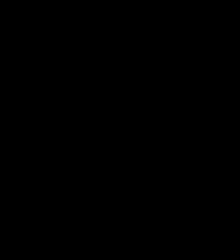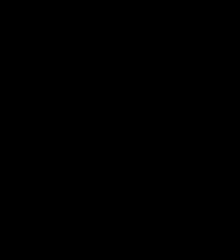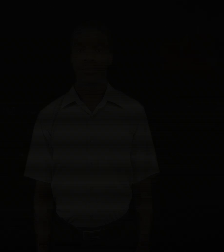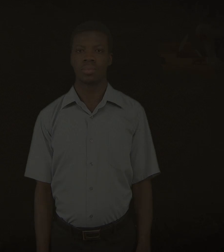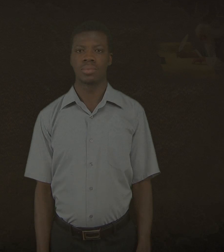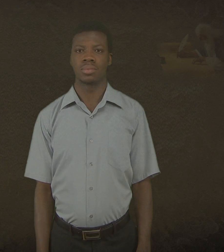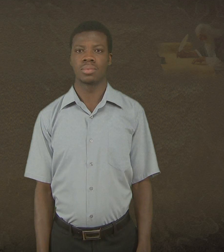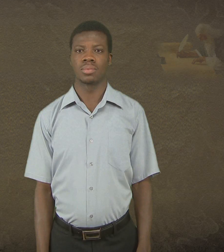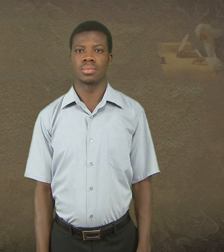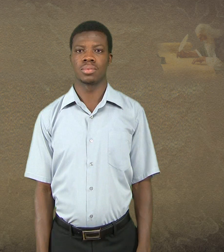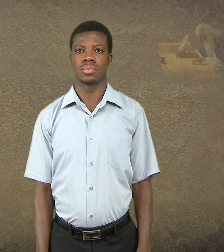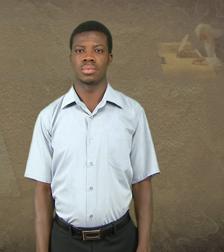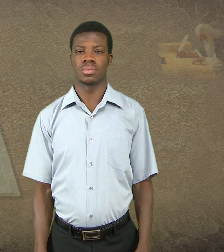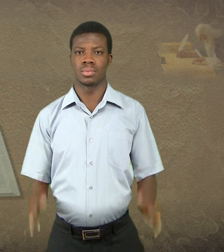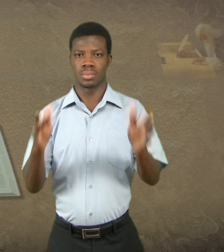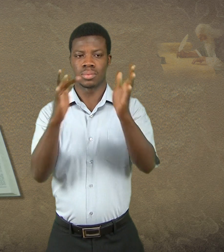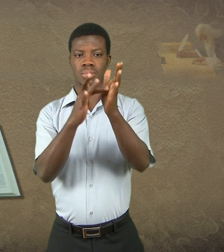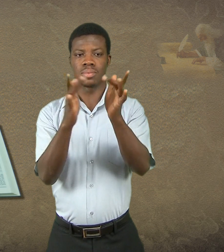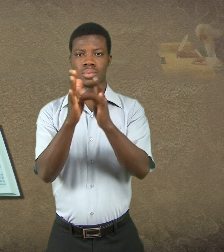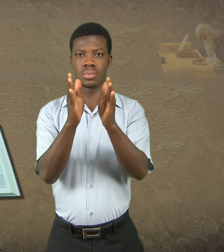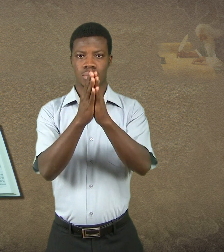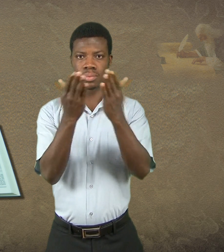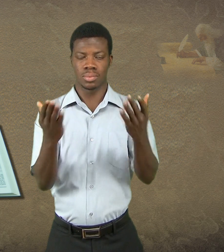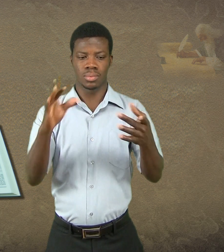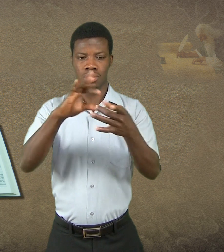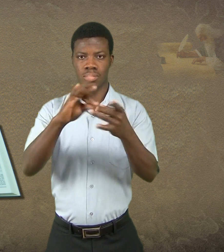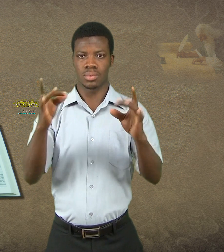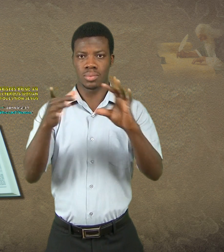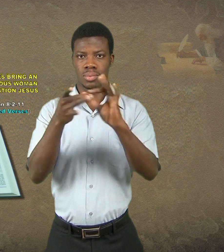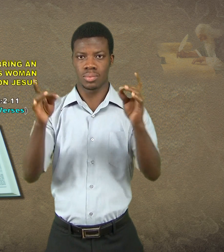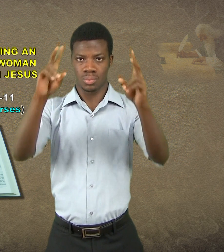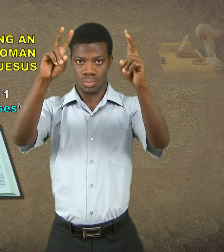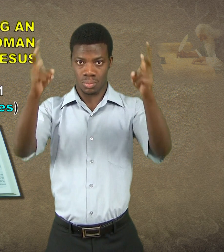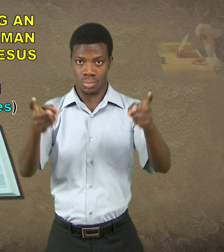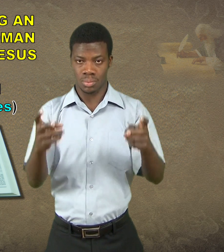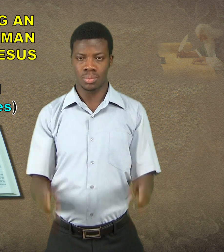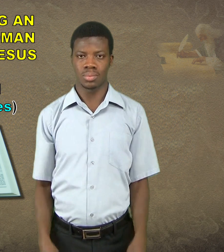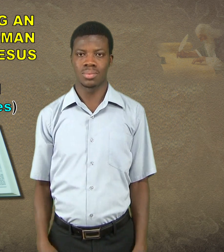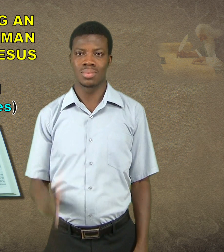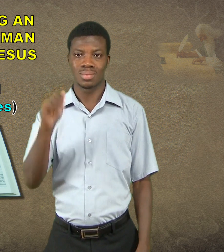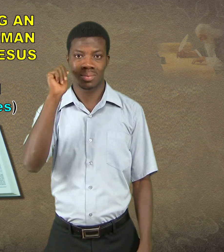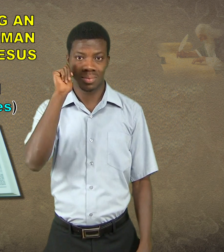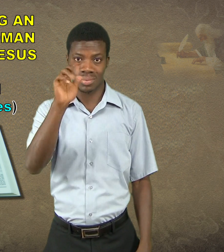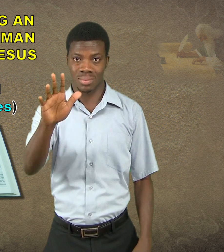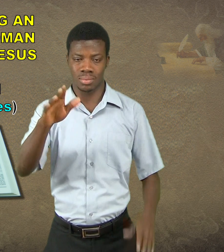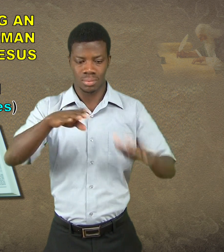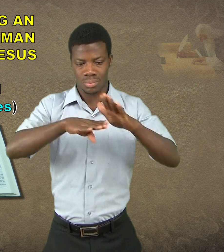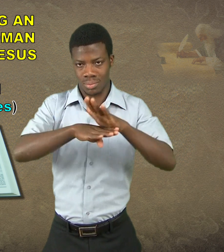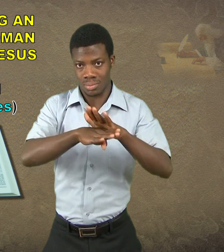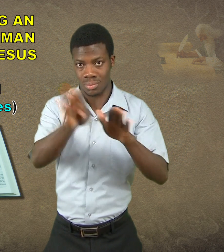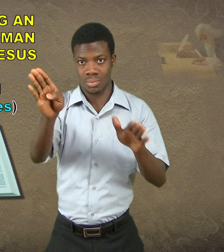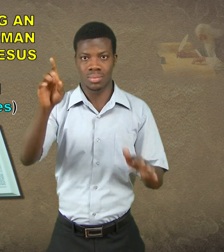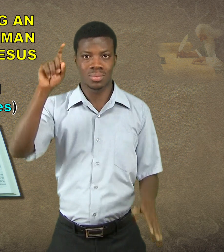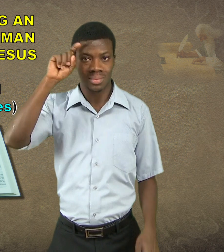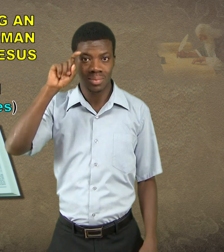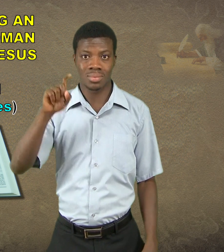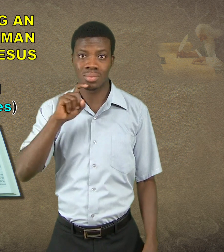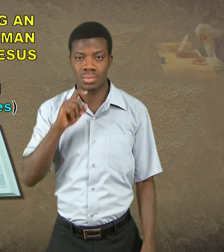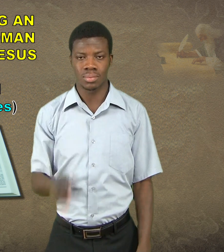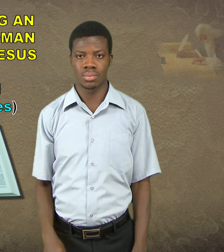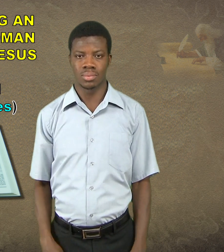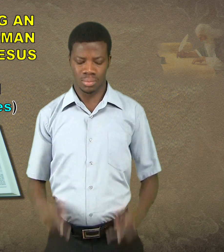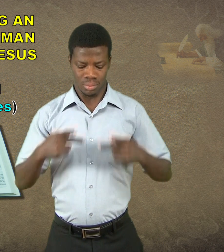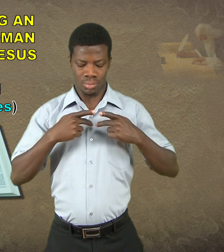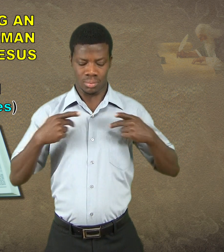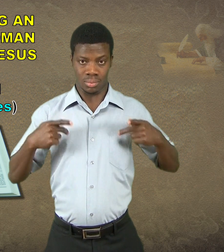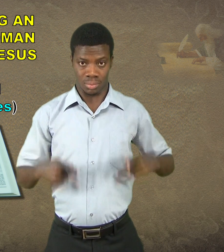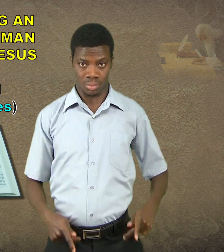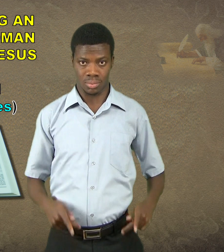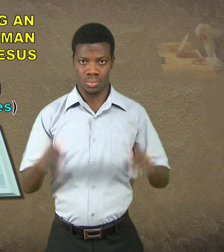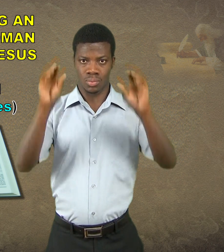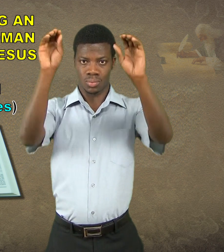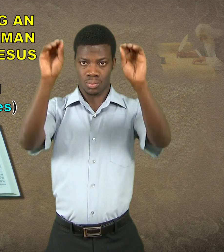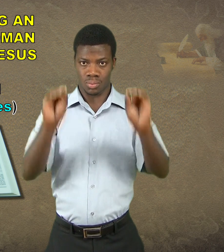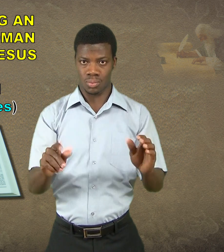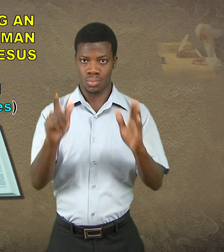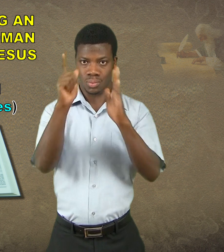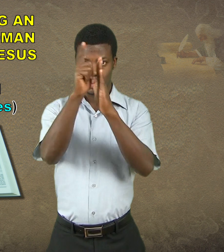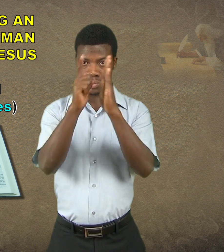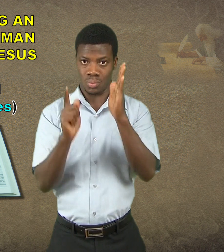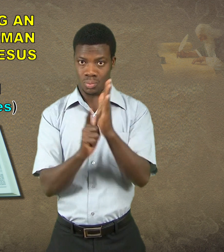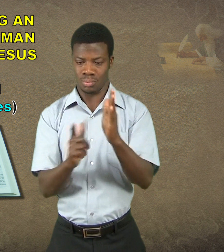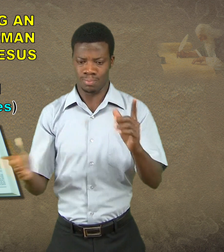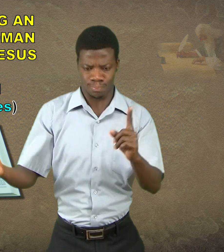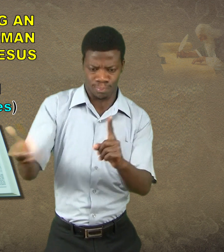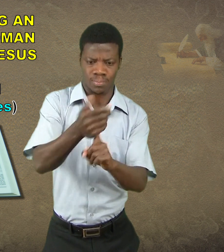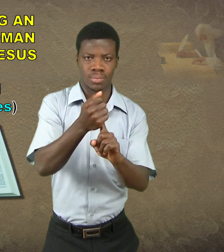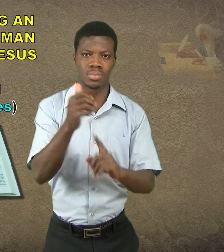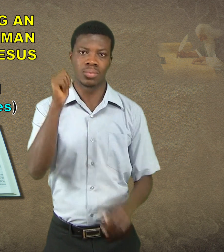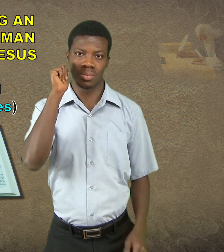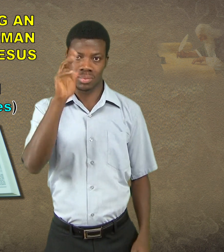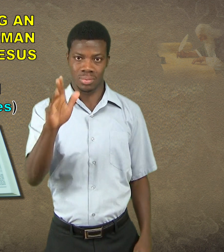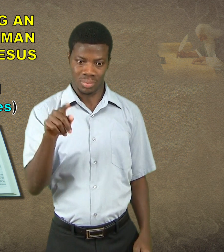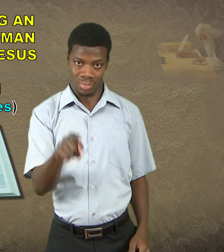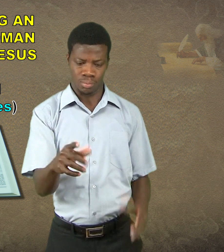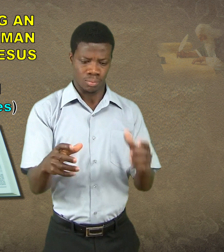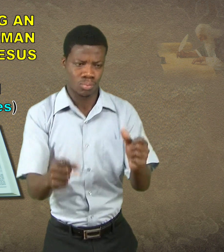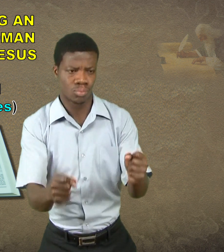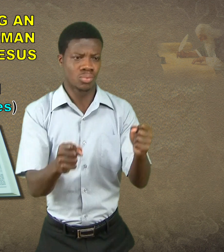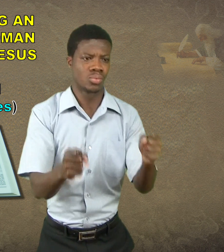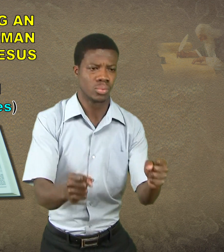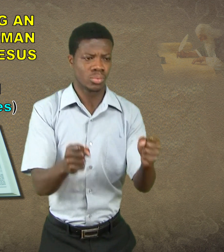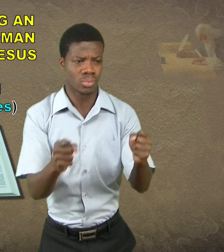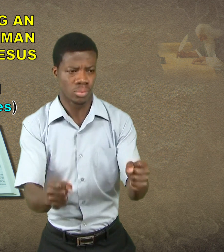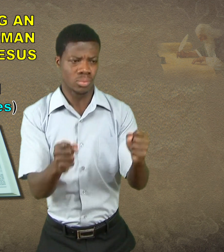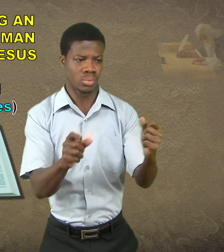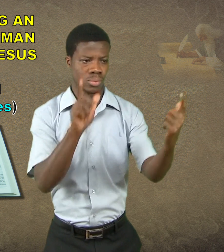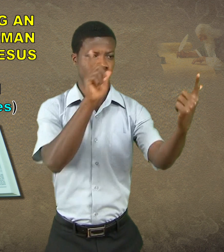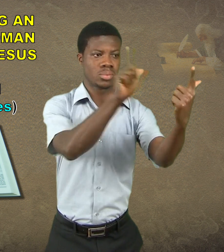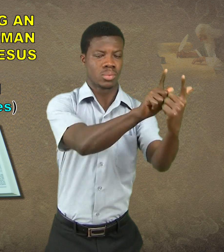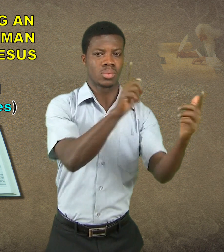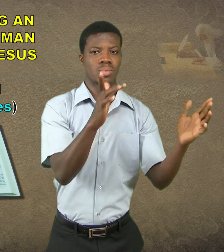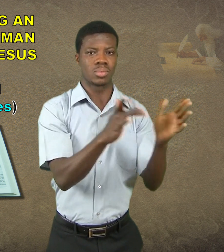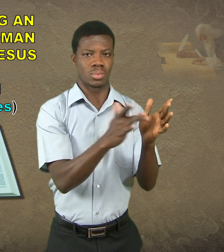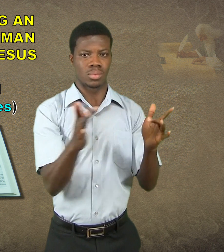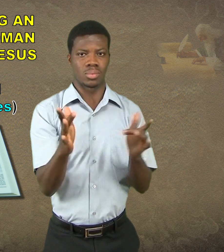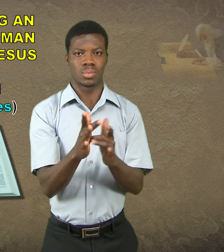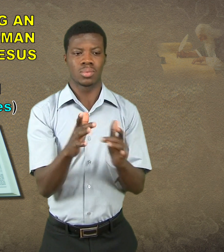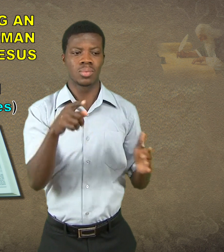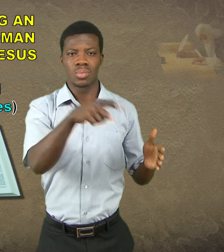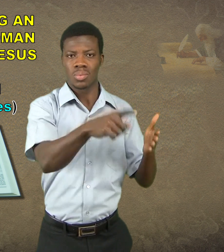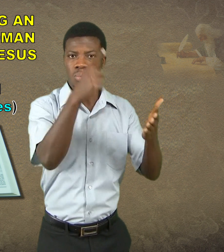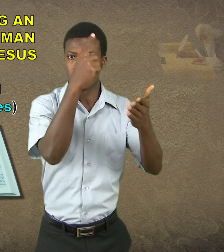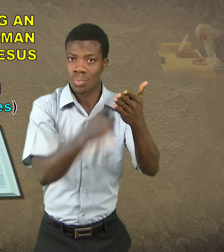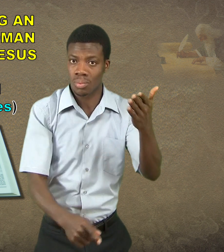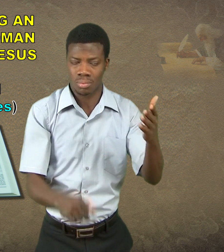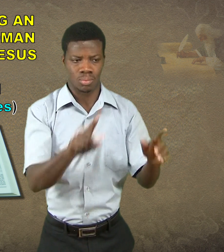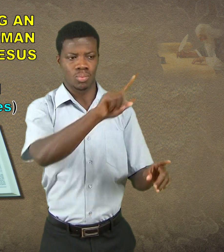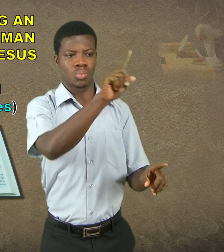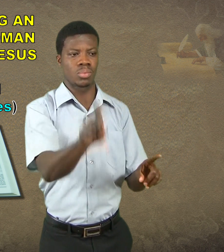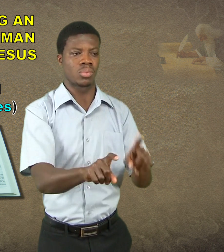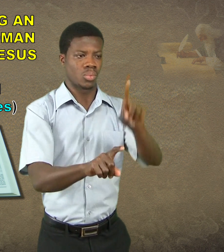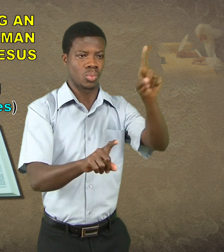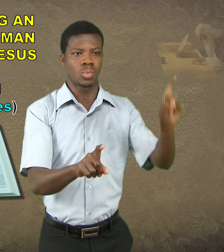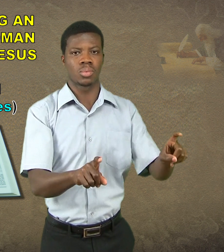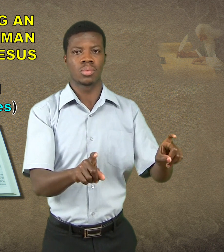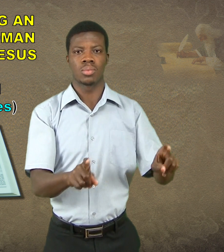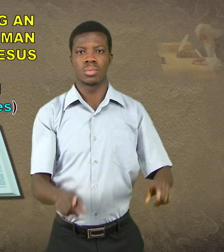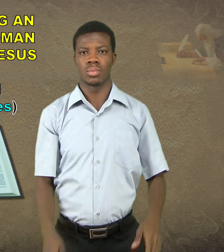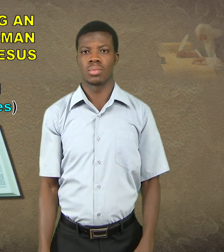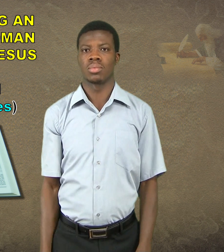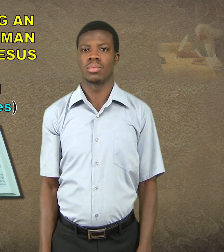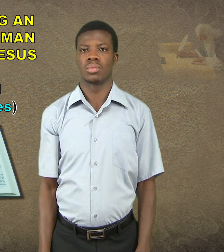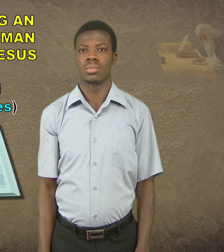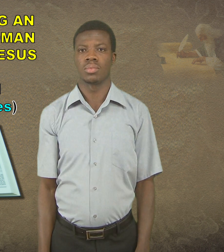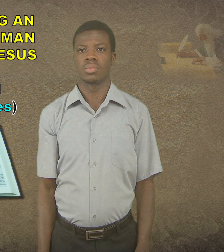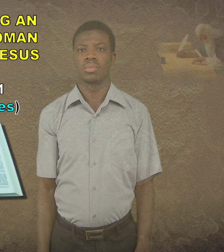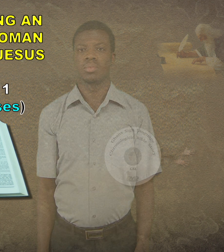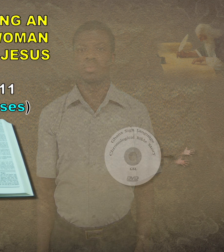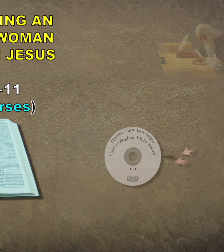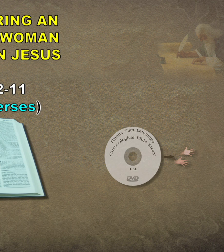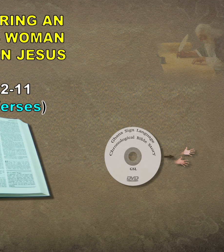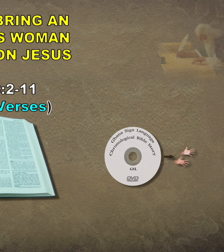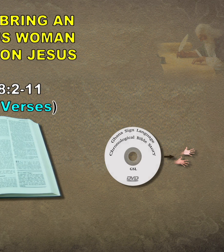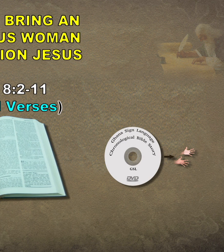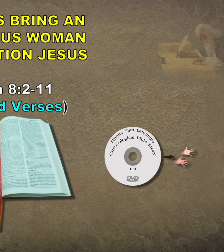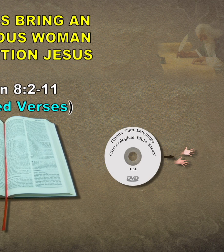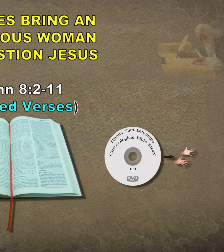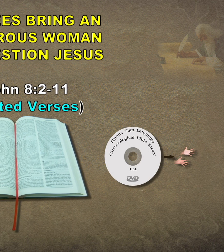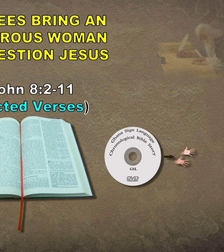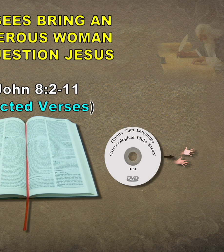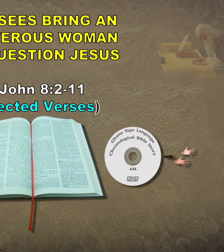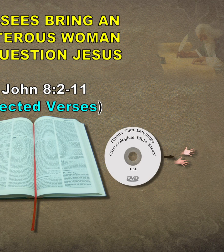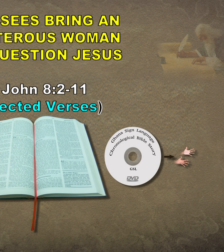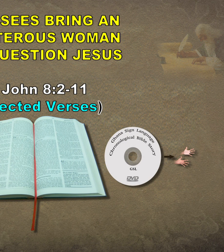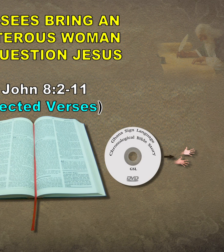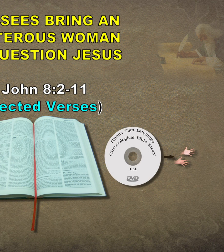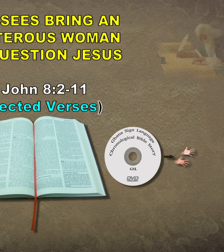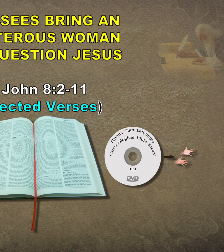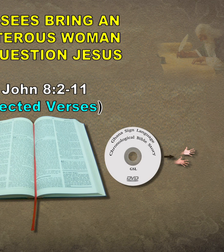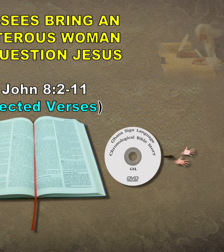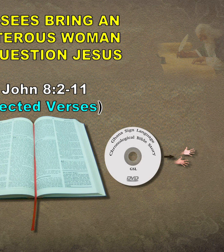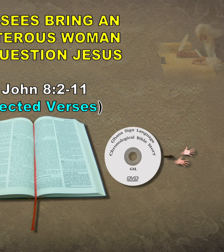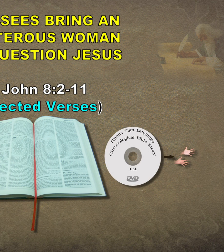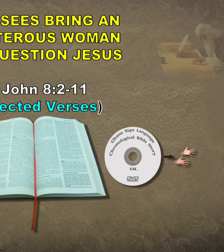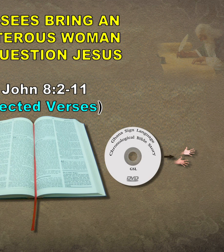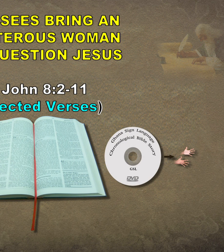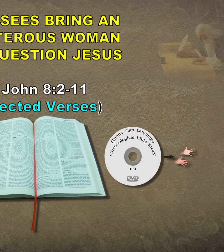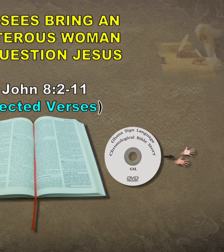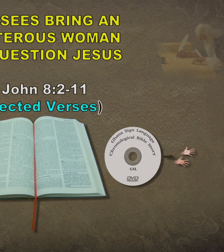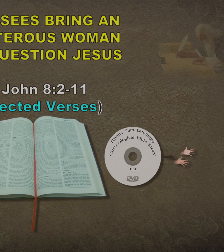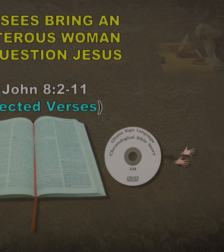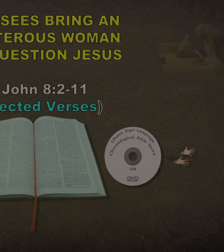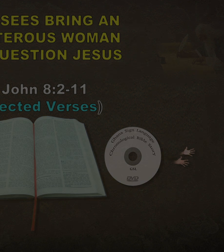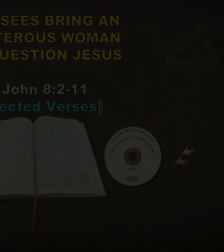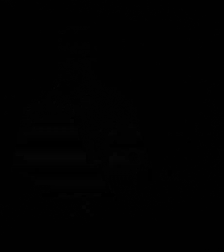Pharisees bring an adulterous woman to question Jesus